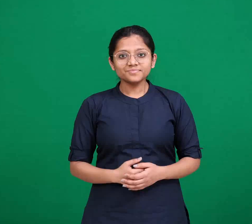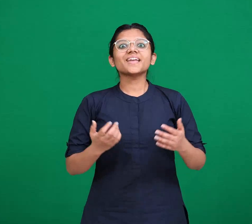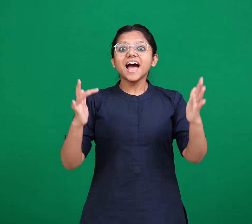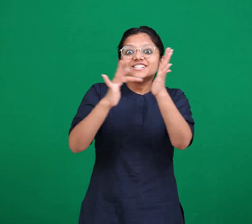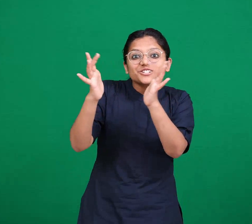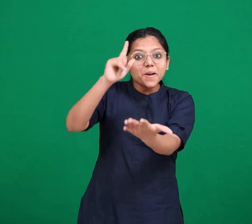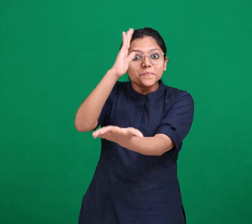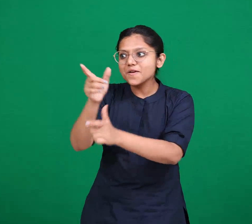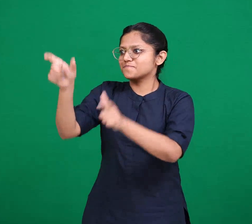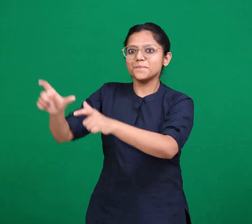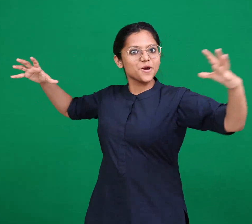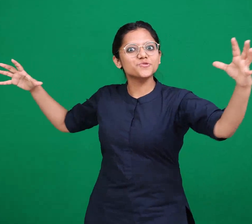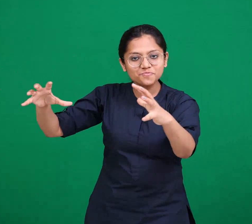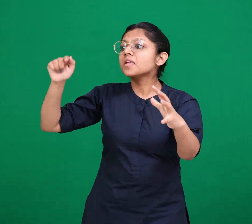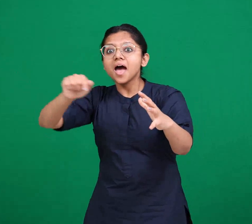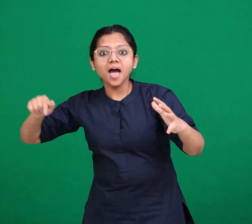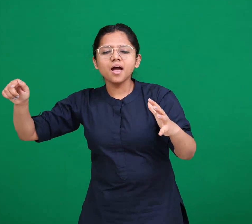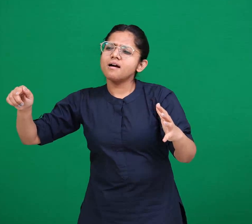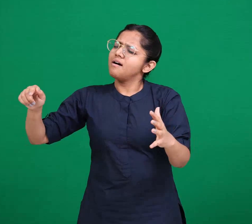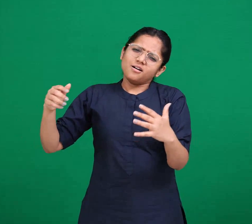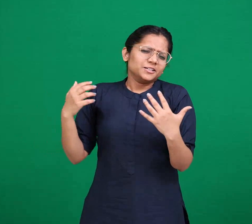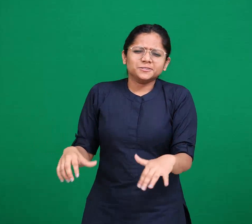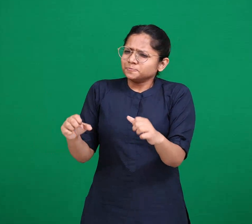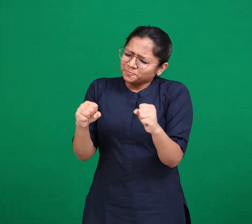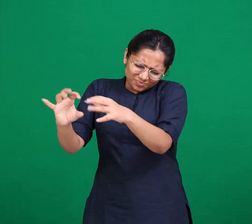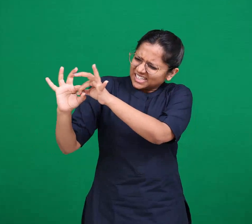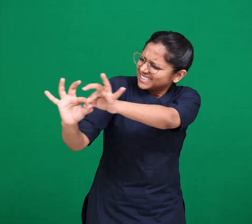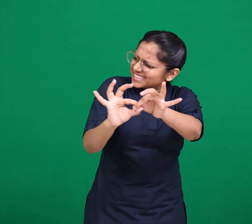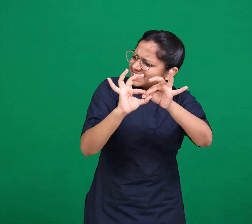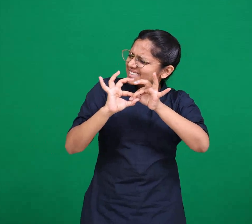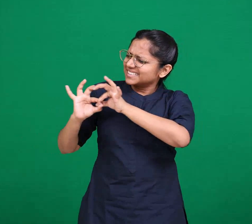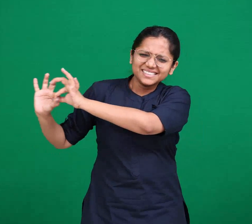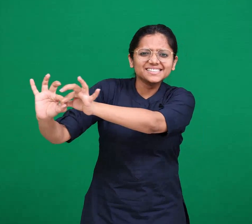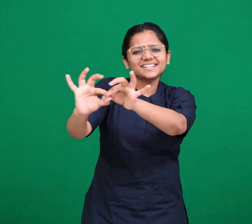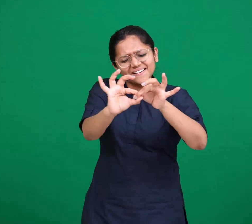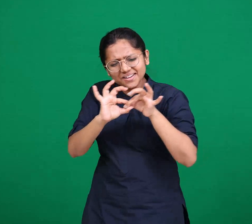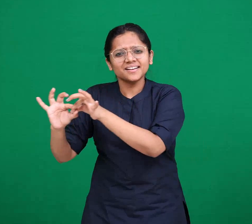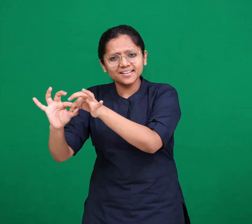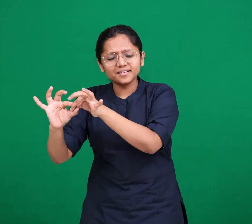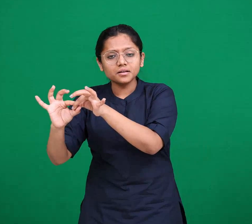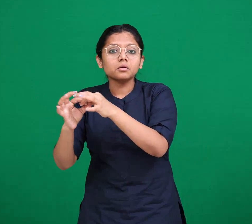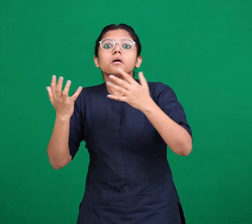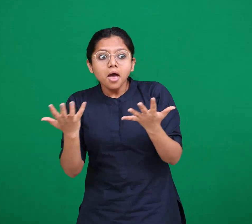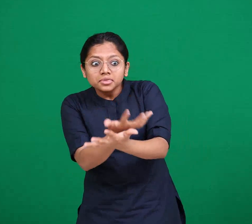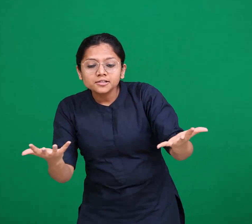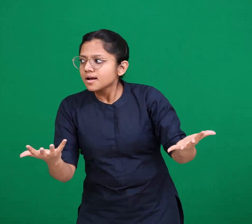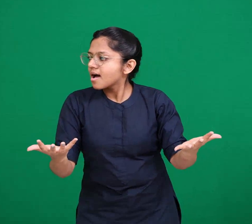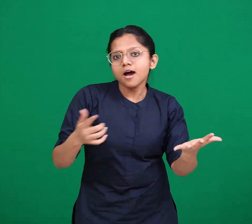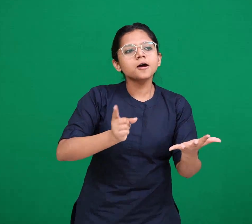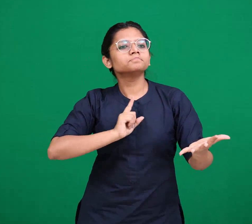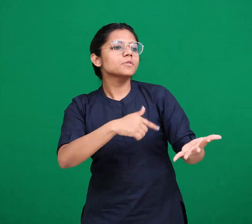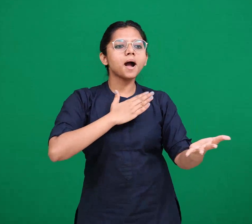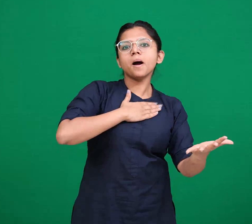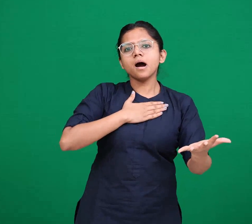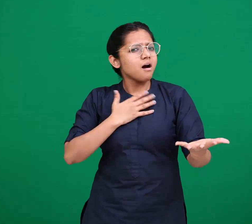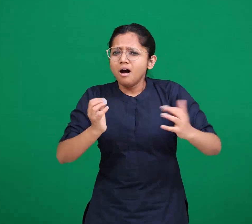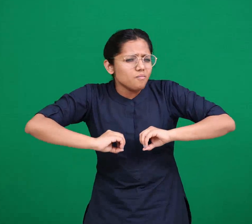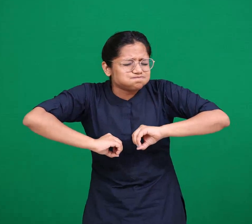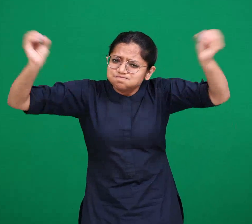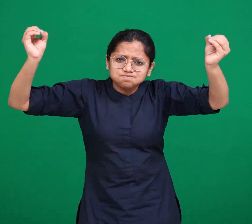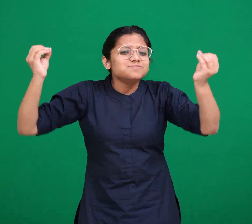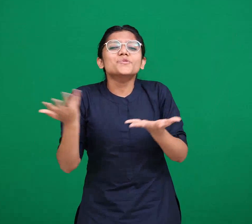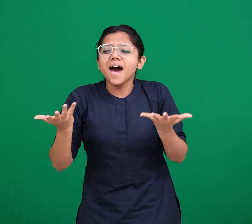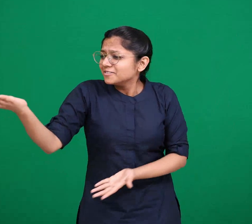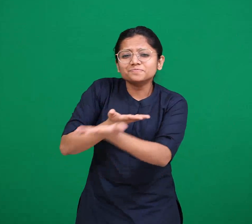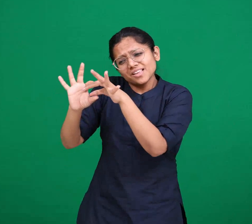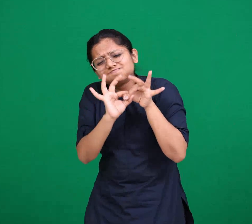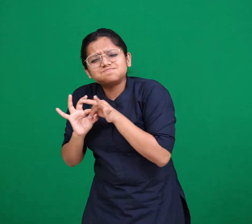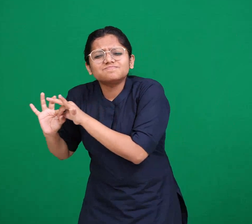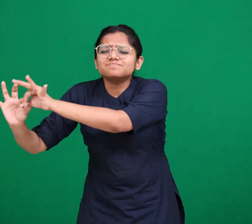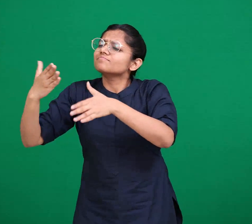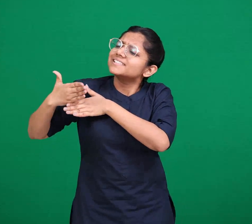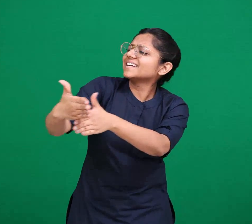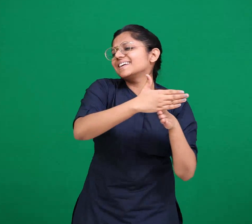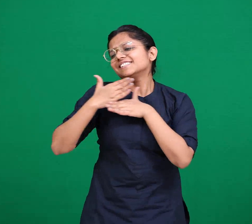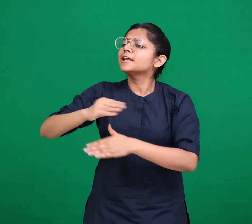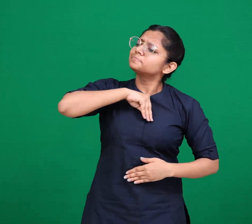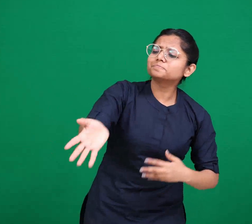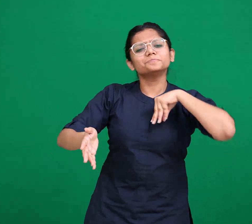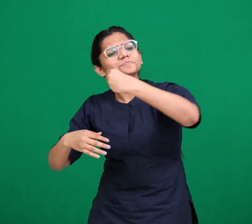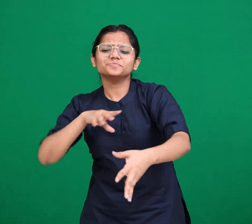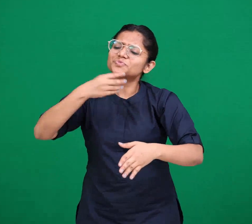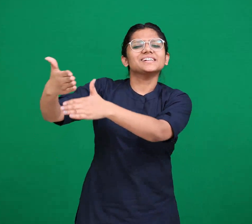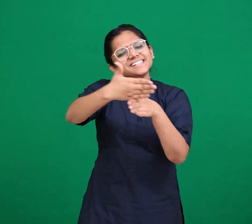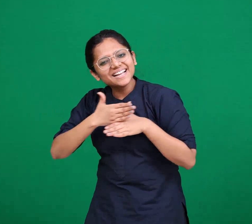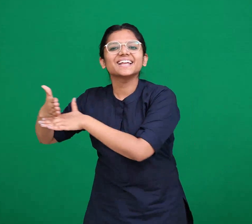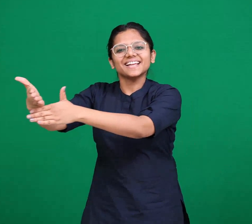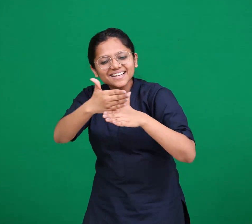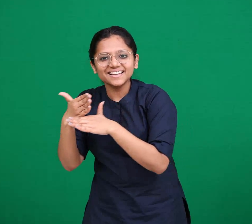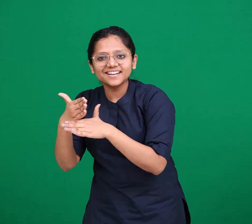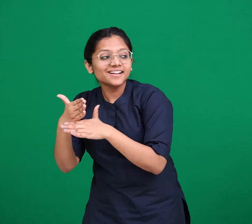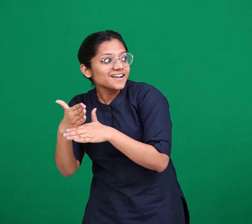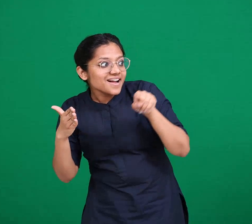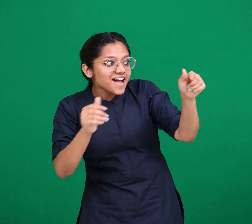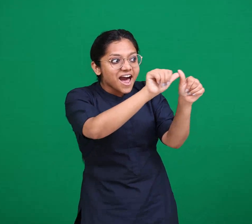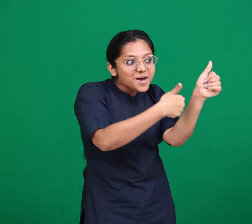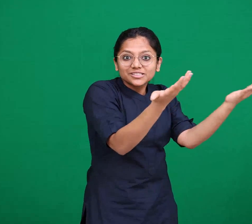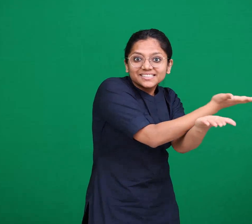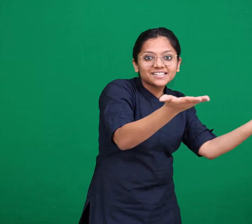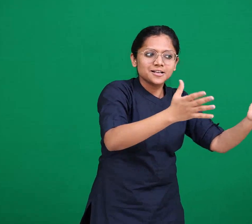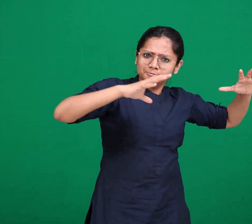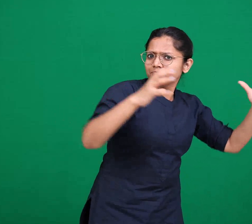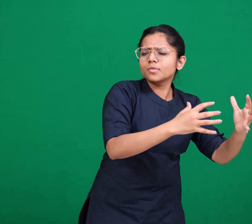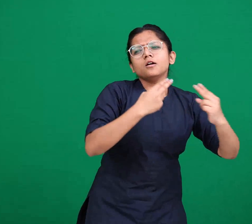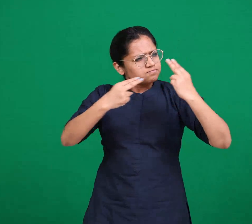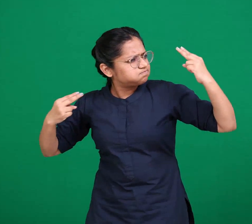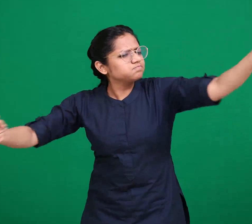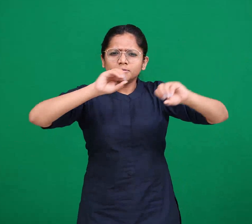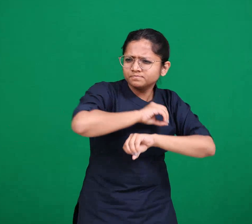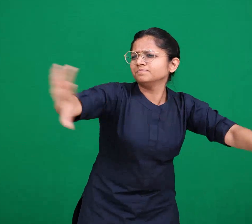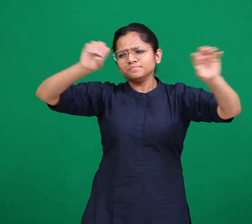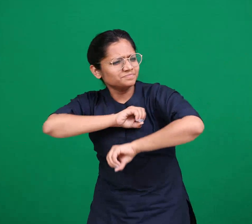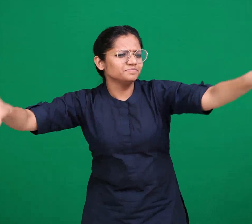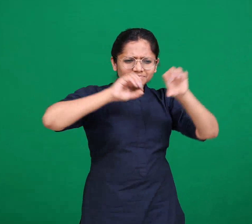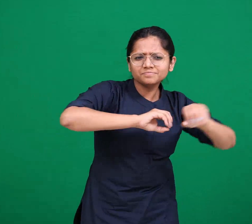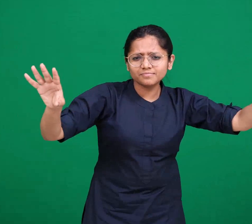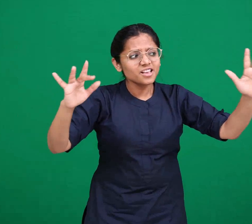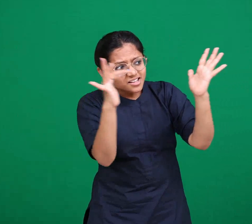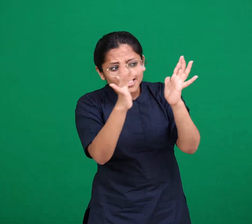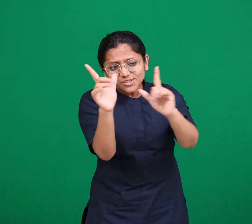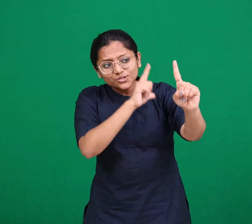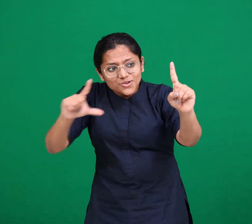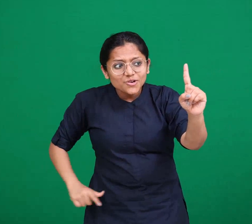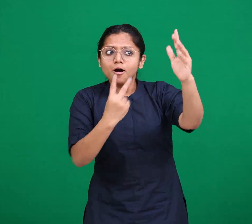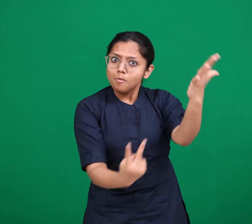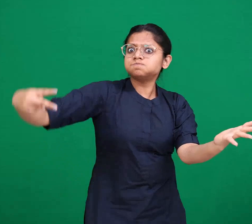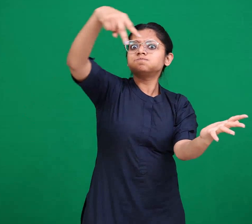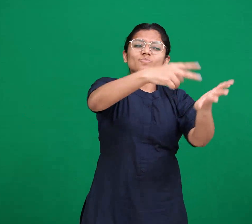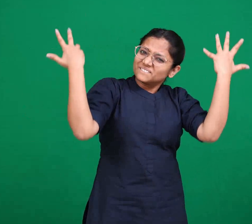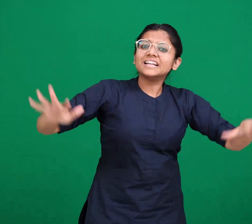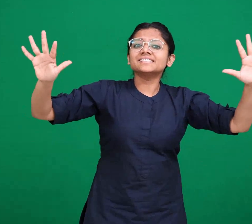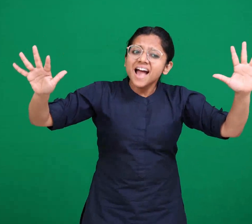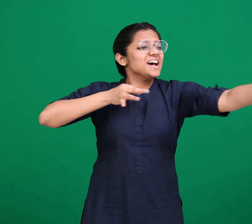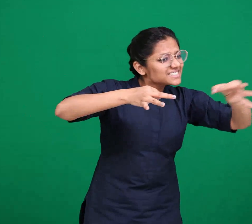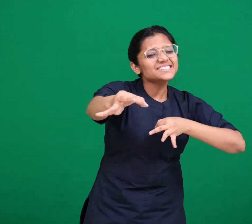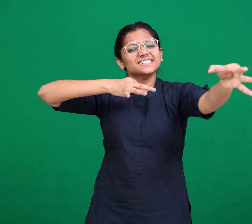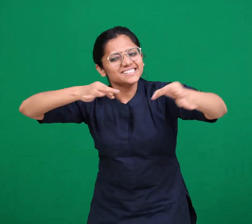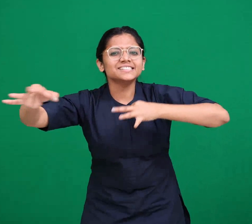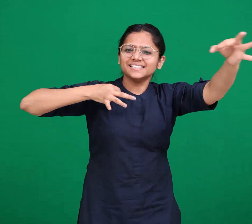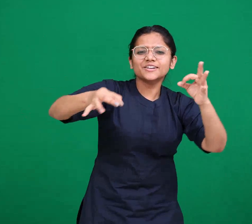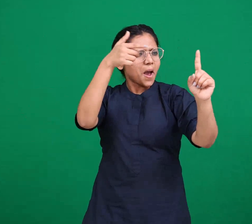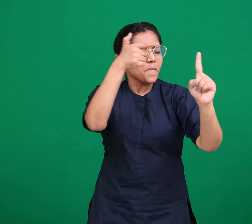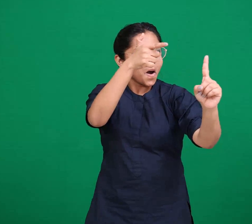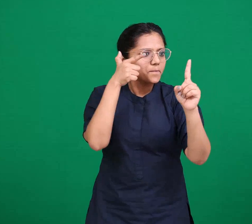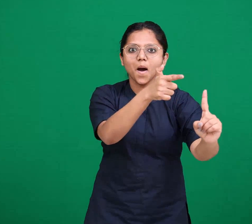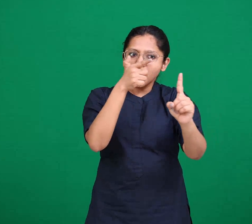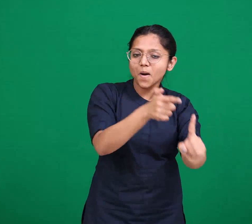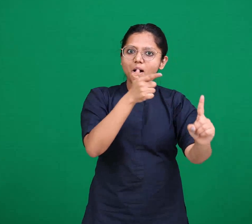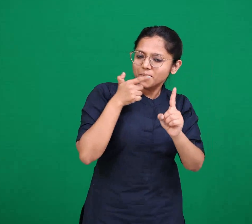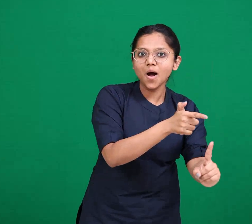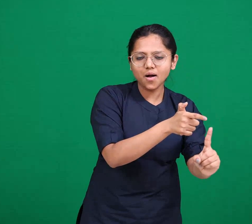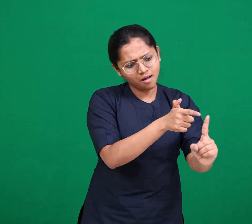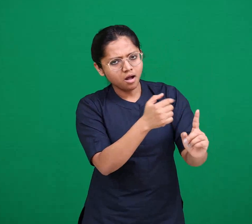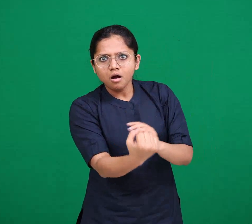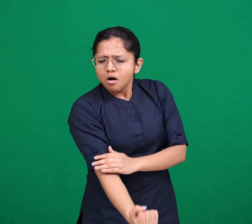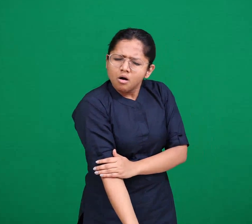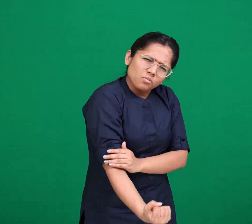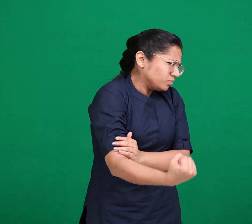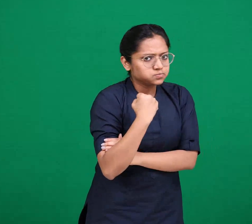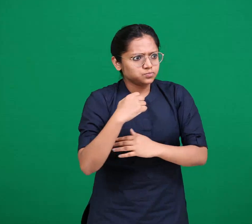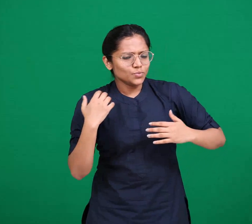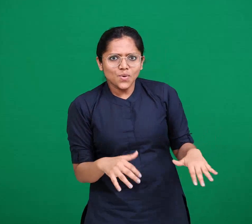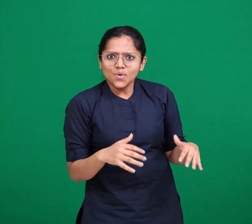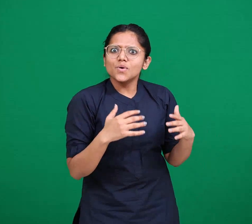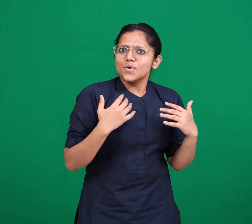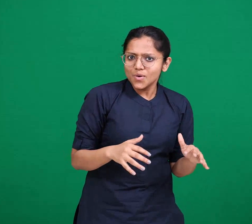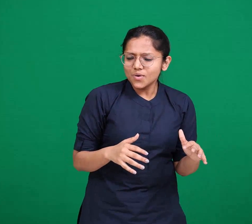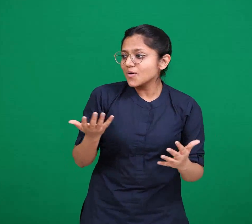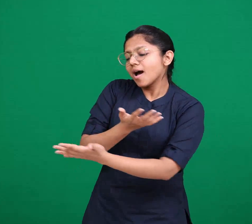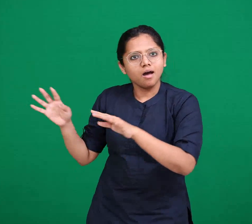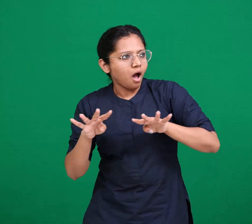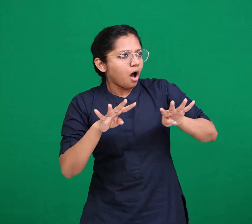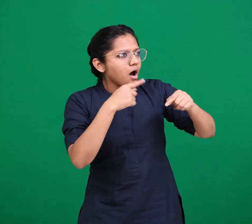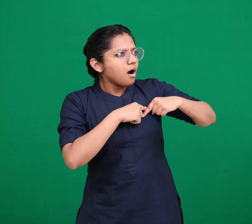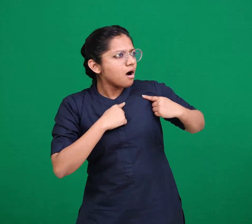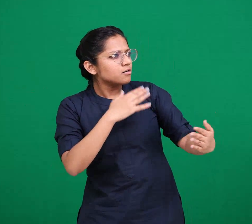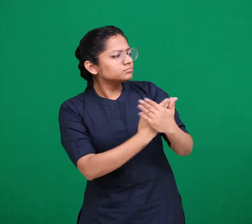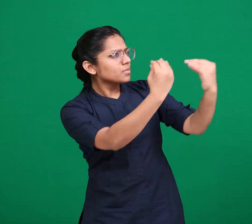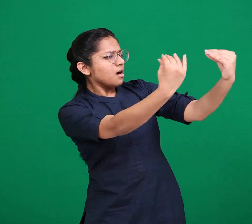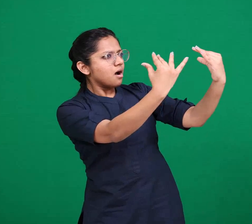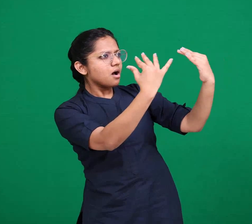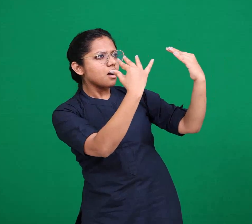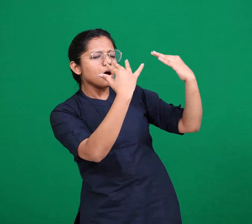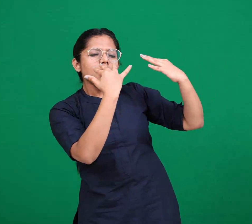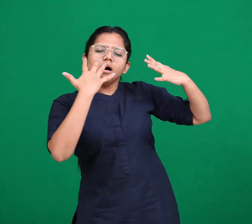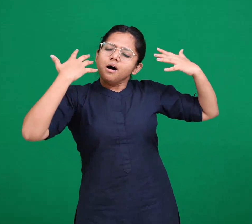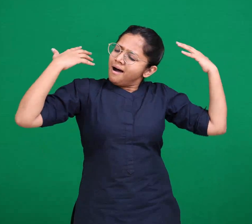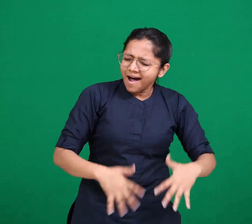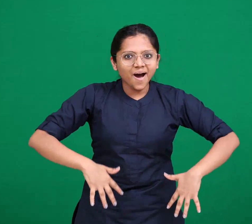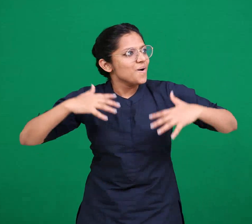The multitude of believers was one in heart and soul. No one claimed that any of his possessions was his own, but they shared everything they owned. With great power the apostles continued to give their testimony about the resurrection of the Lord Jesus.